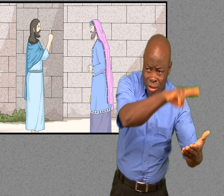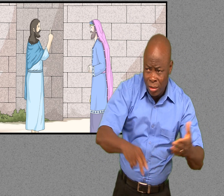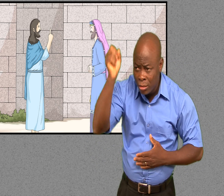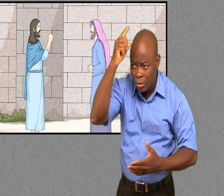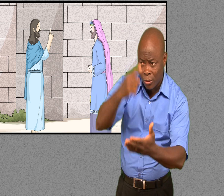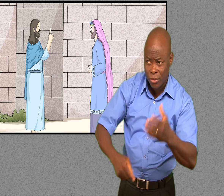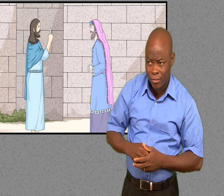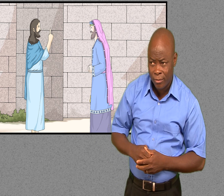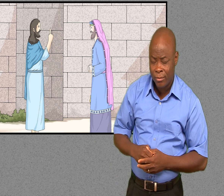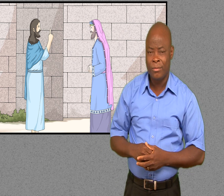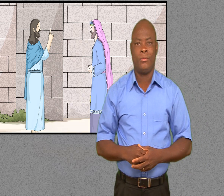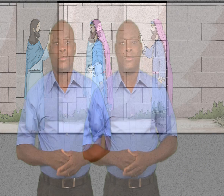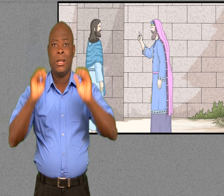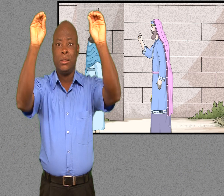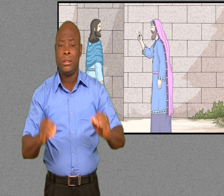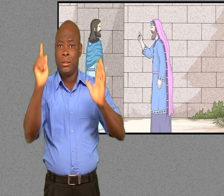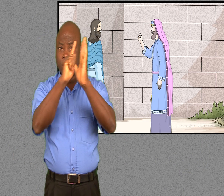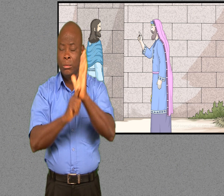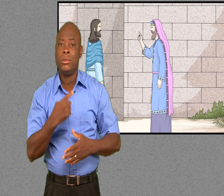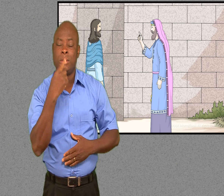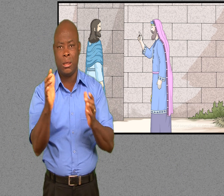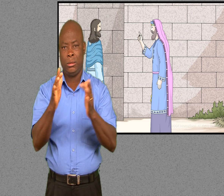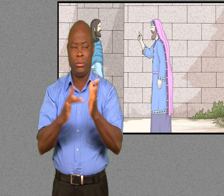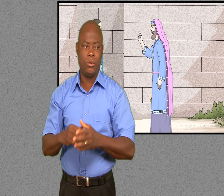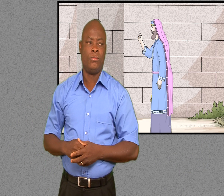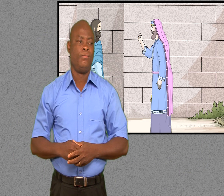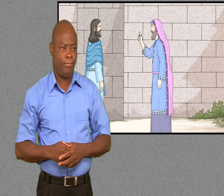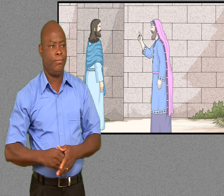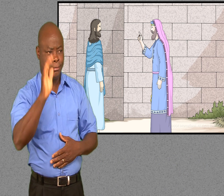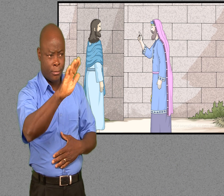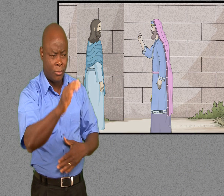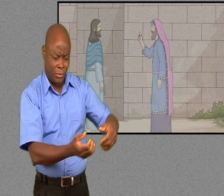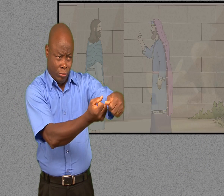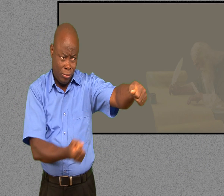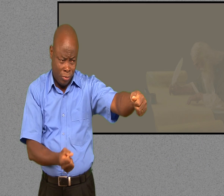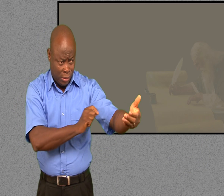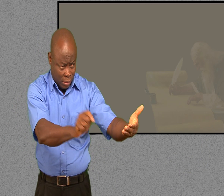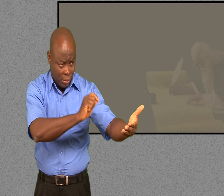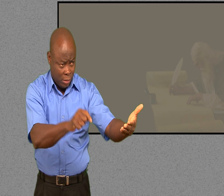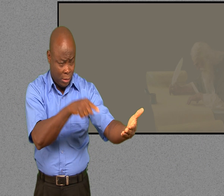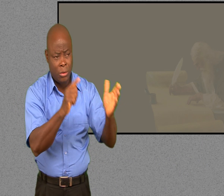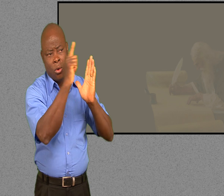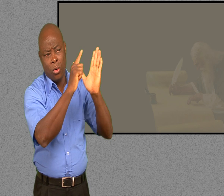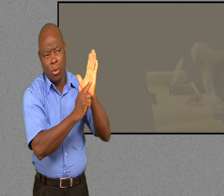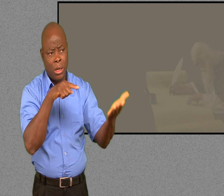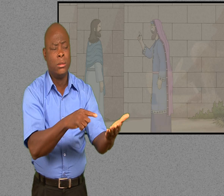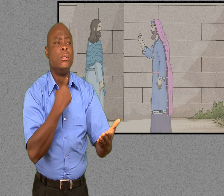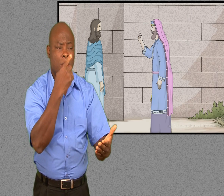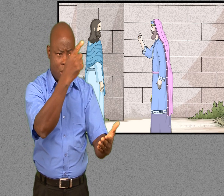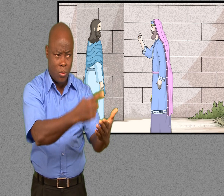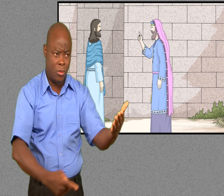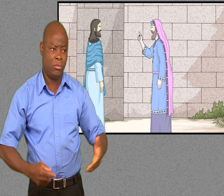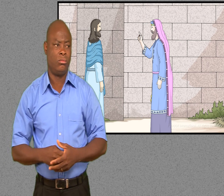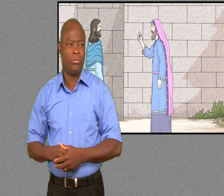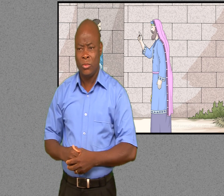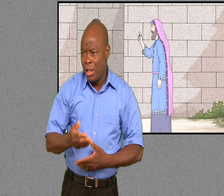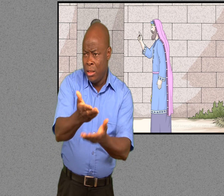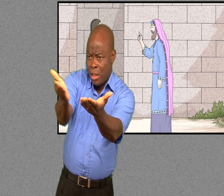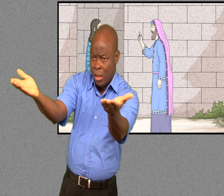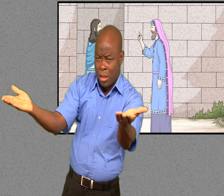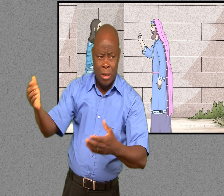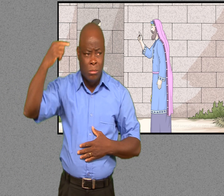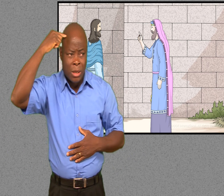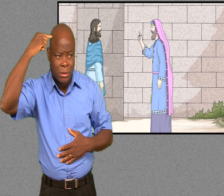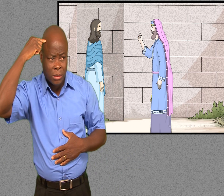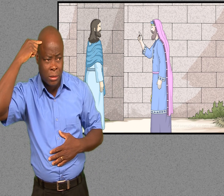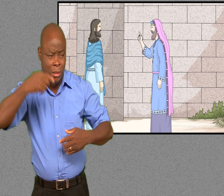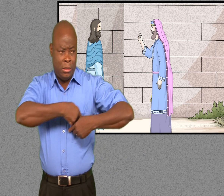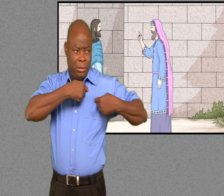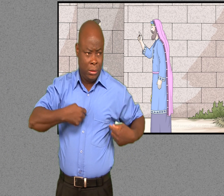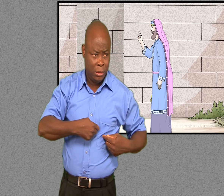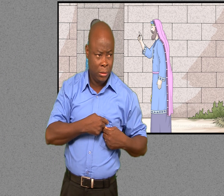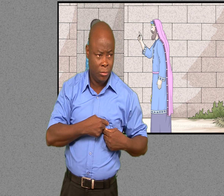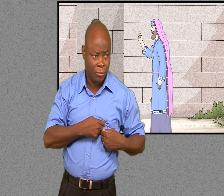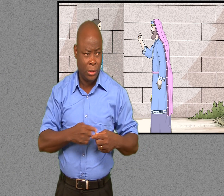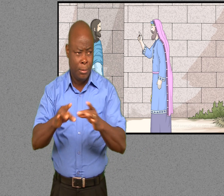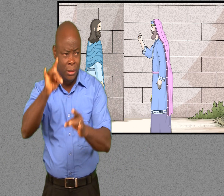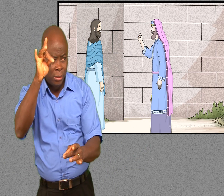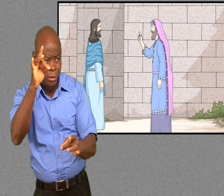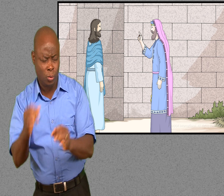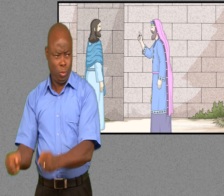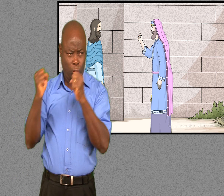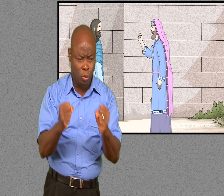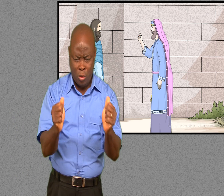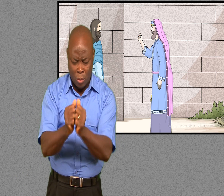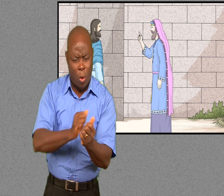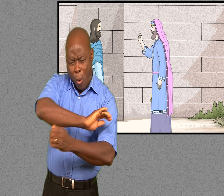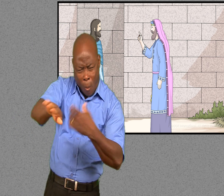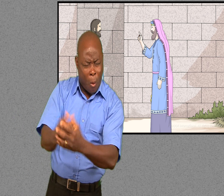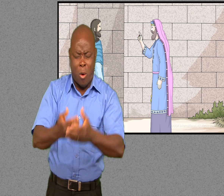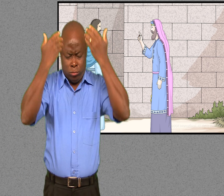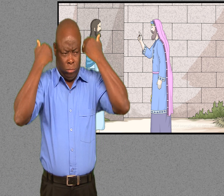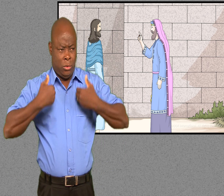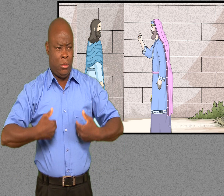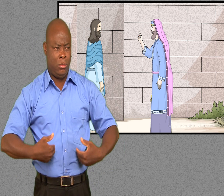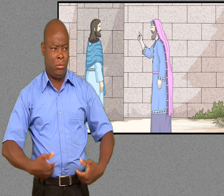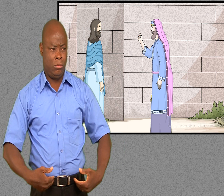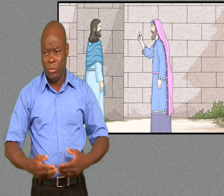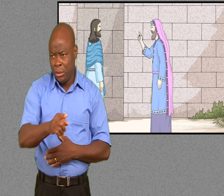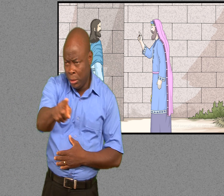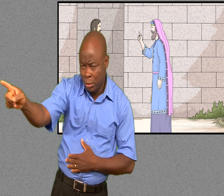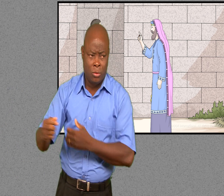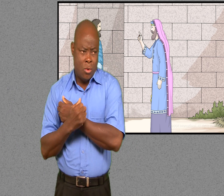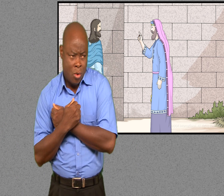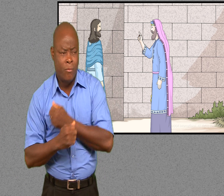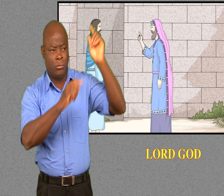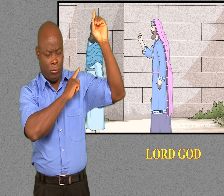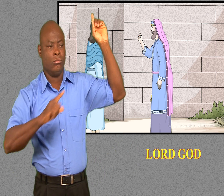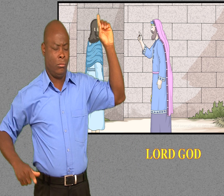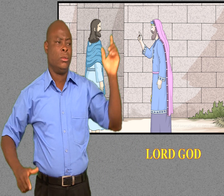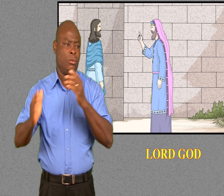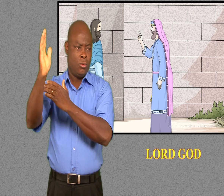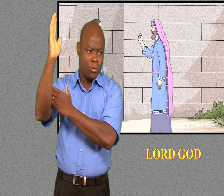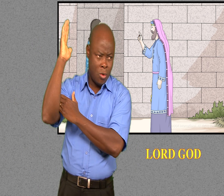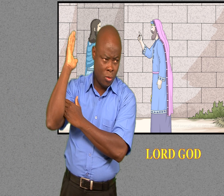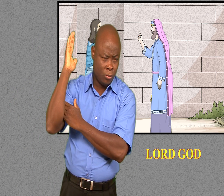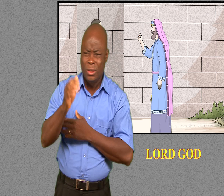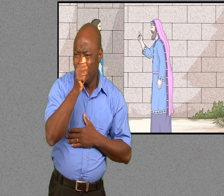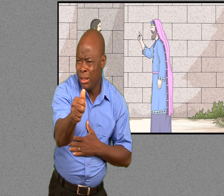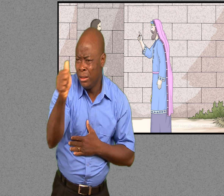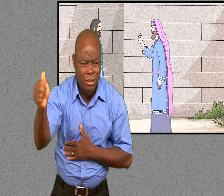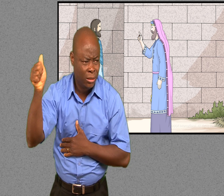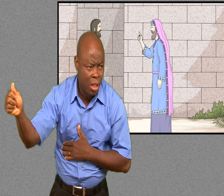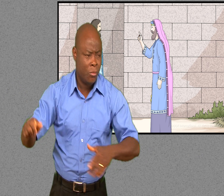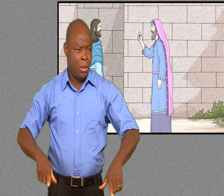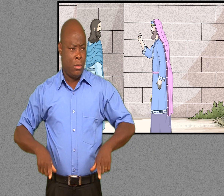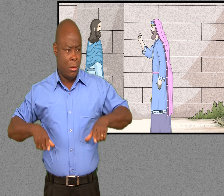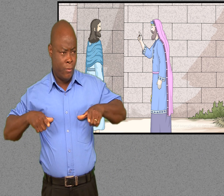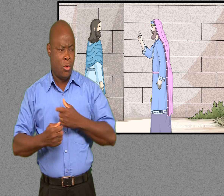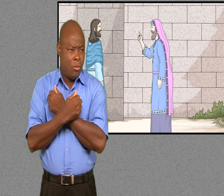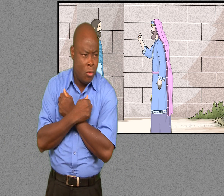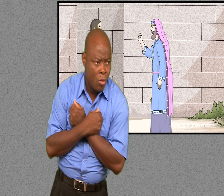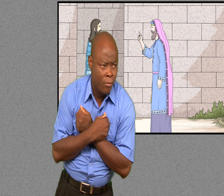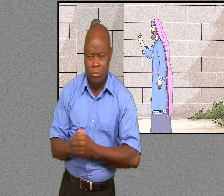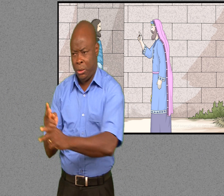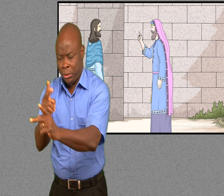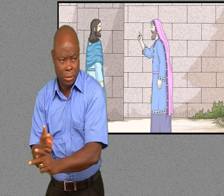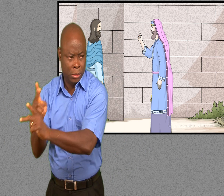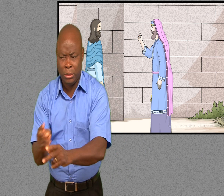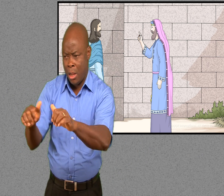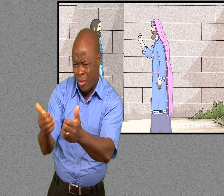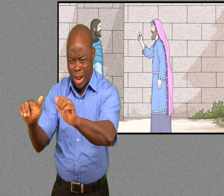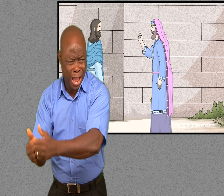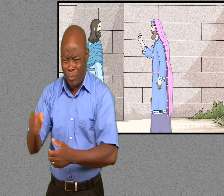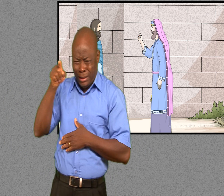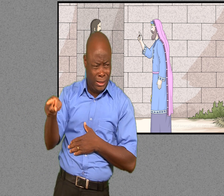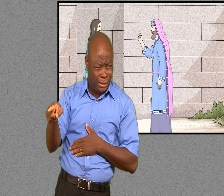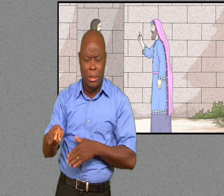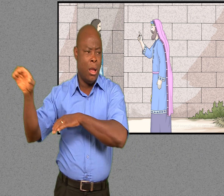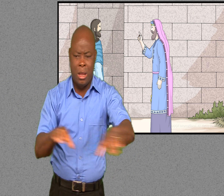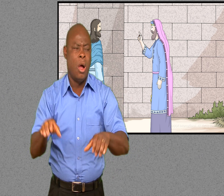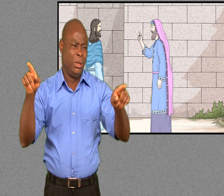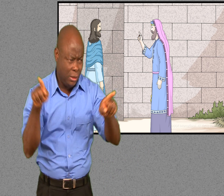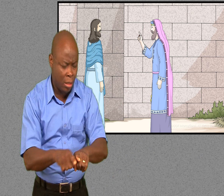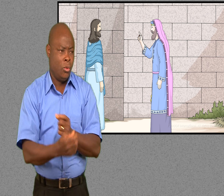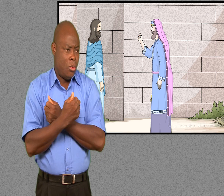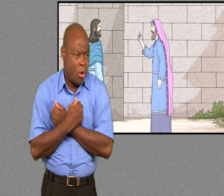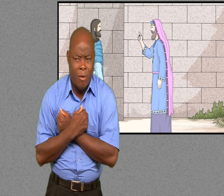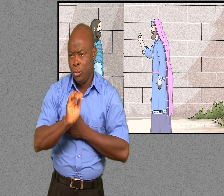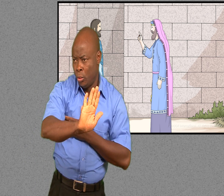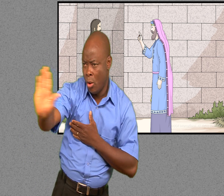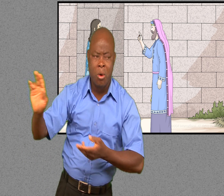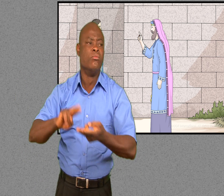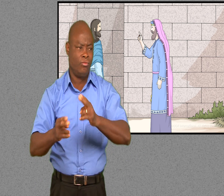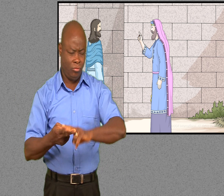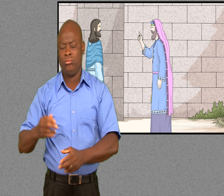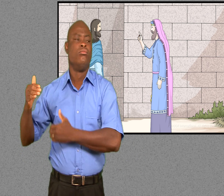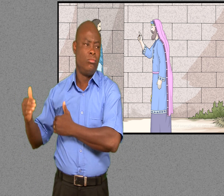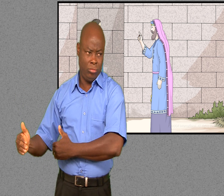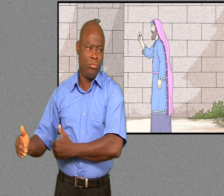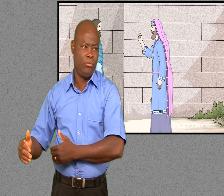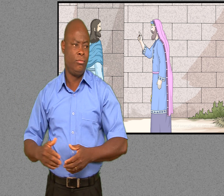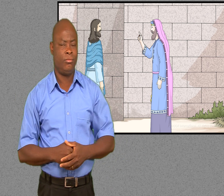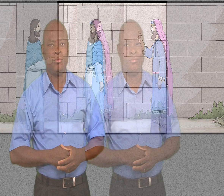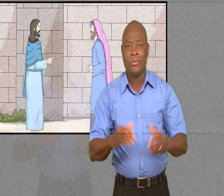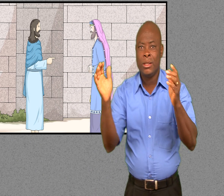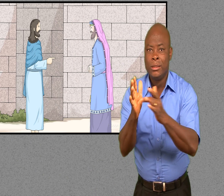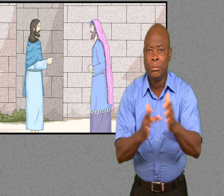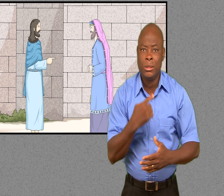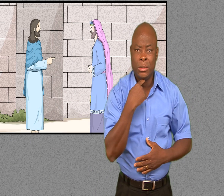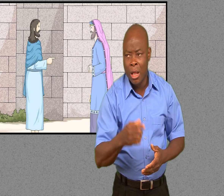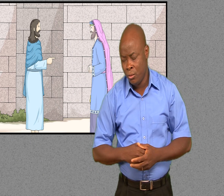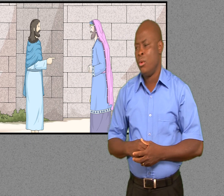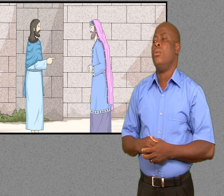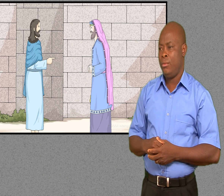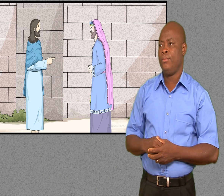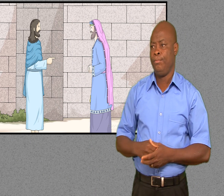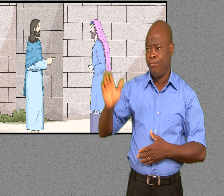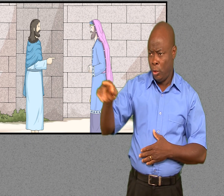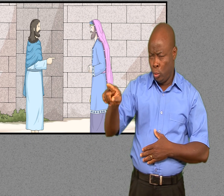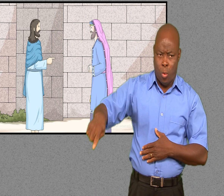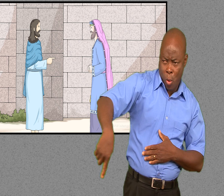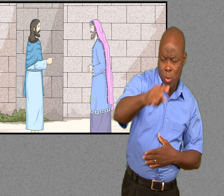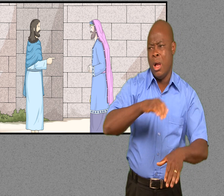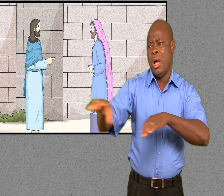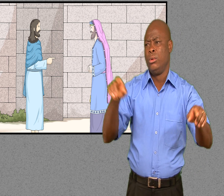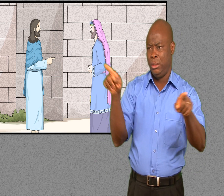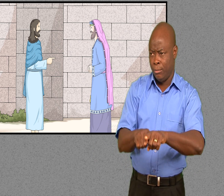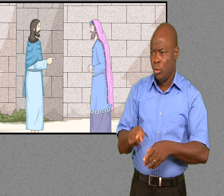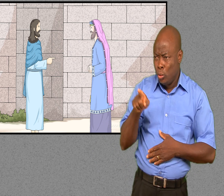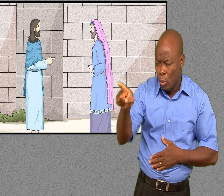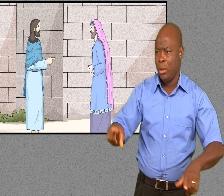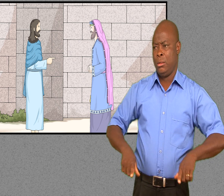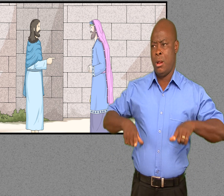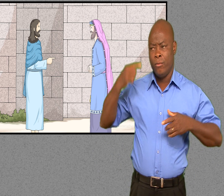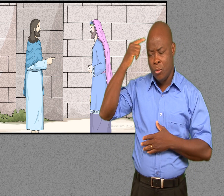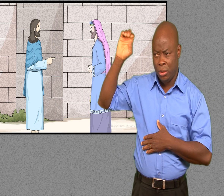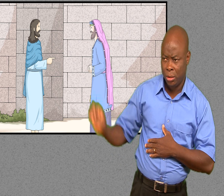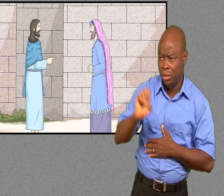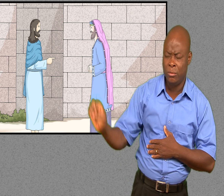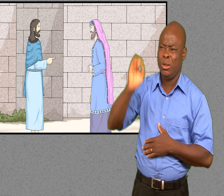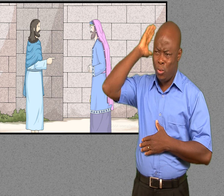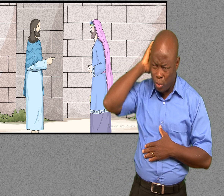He answered, “‘Love the Lord your God with all your heart and with all your soul and with all your strength and with all your mind’ and ‘Love your neighbor as yourself.’” “You have answered correctly,” Jesus said.